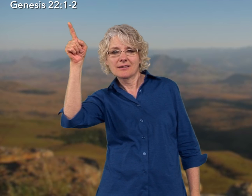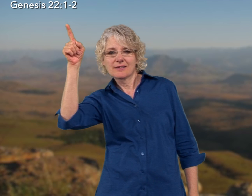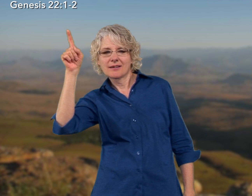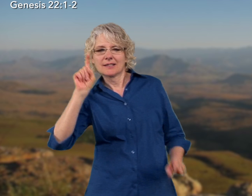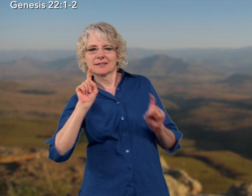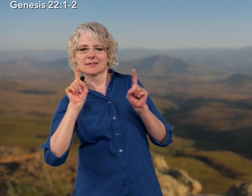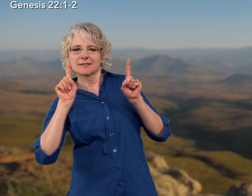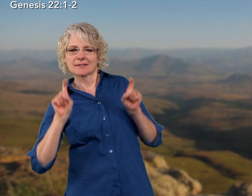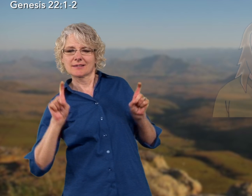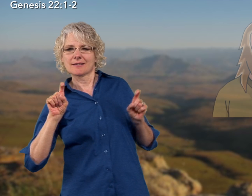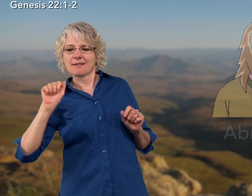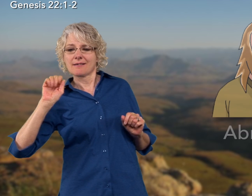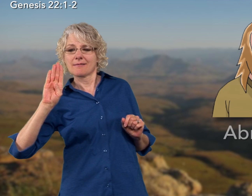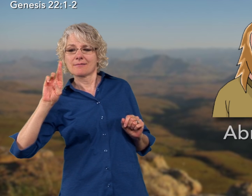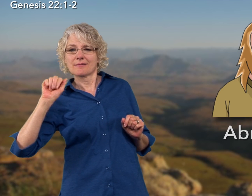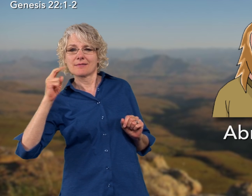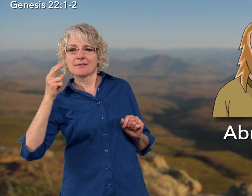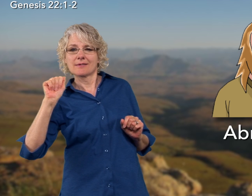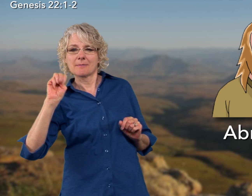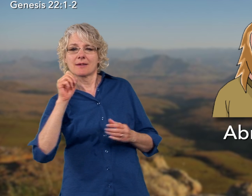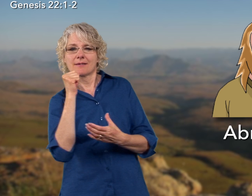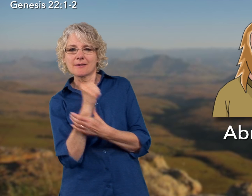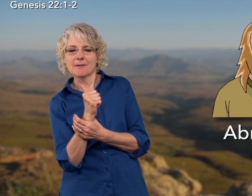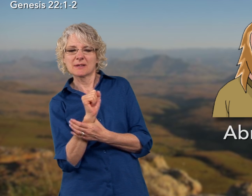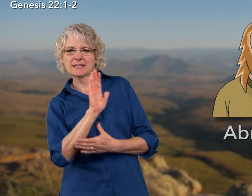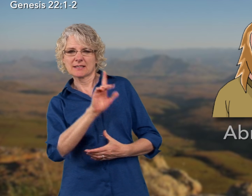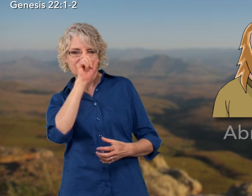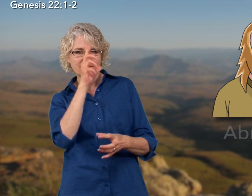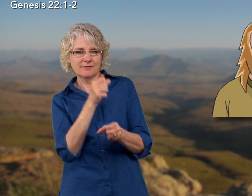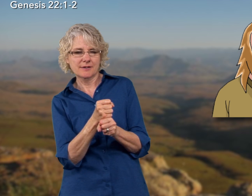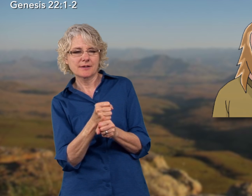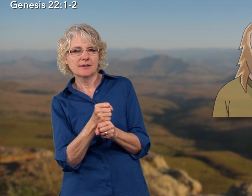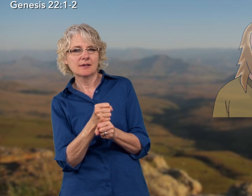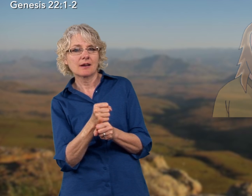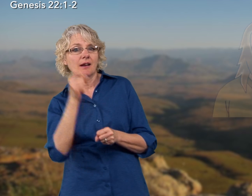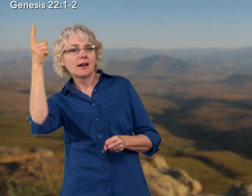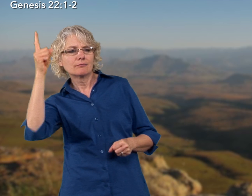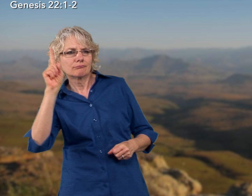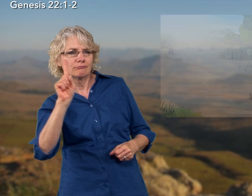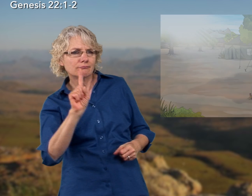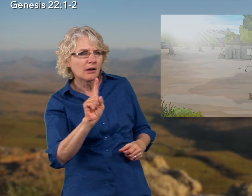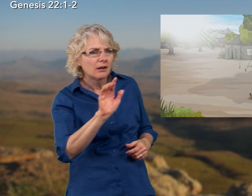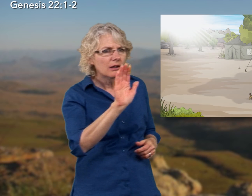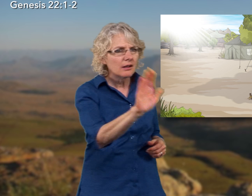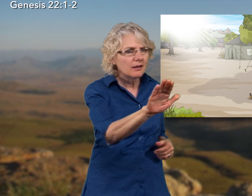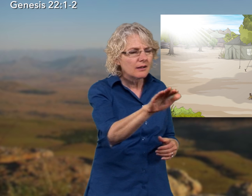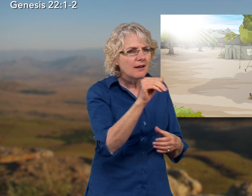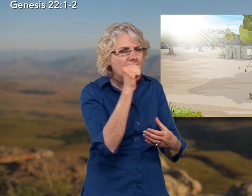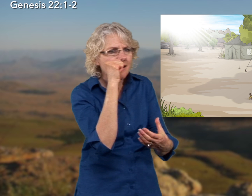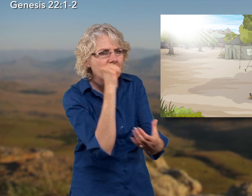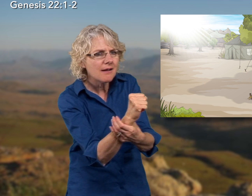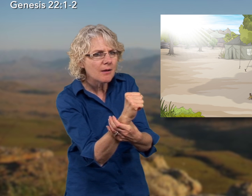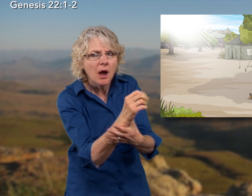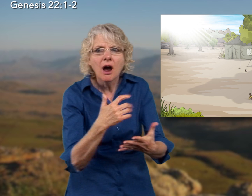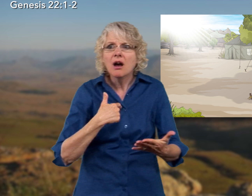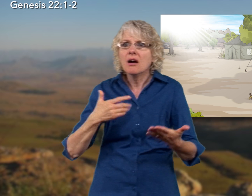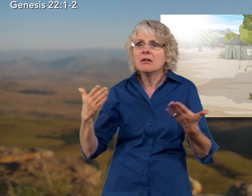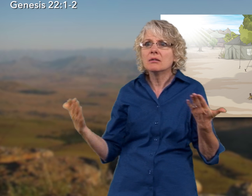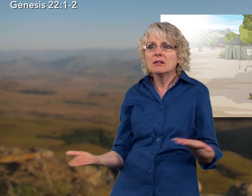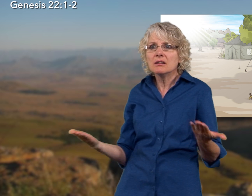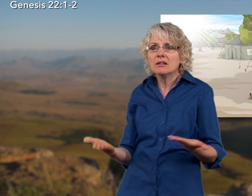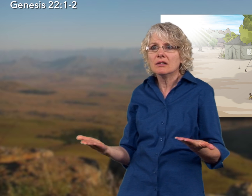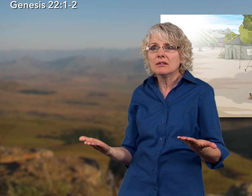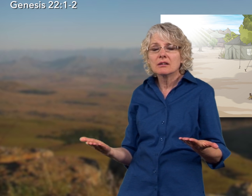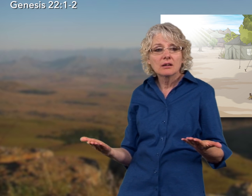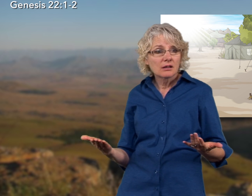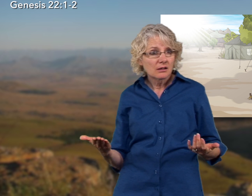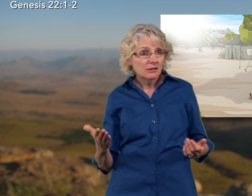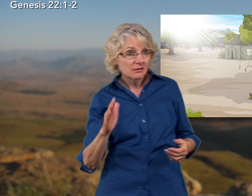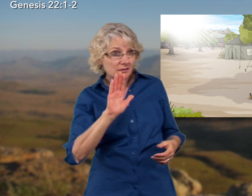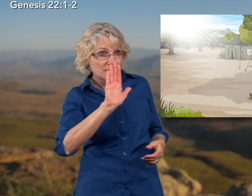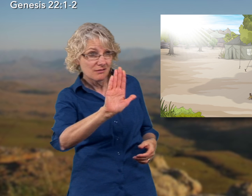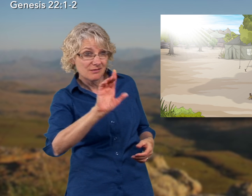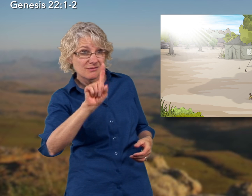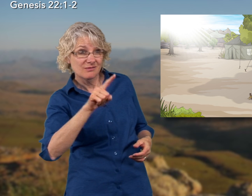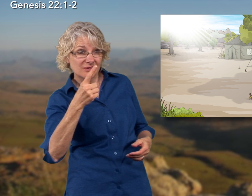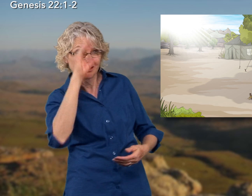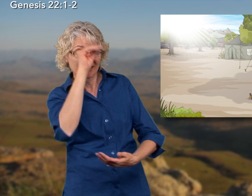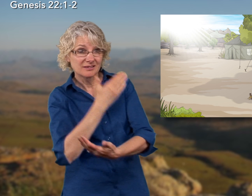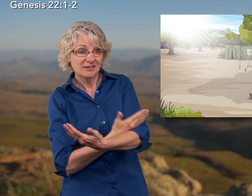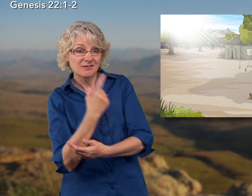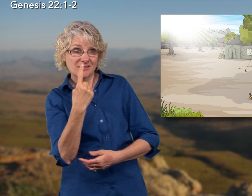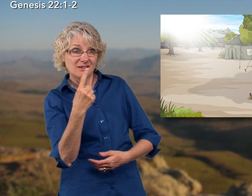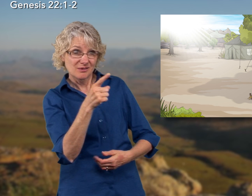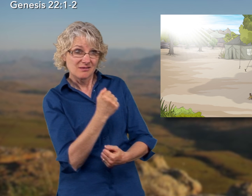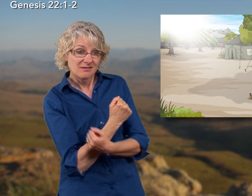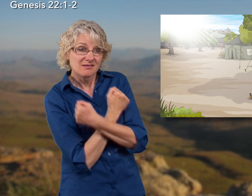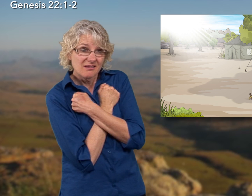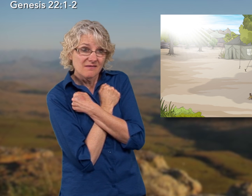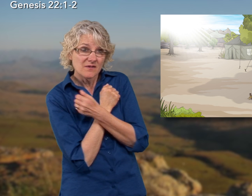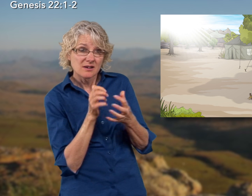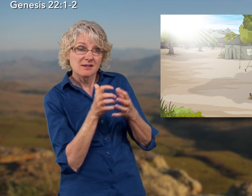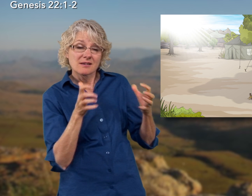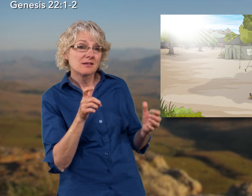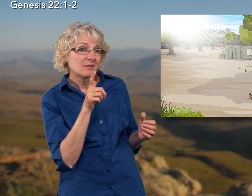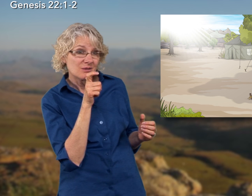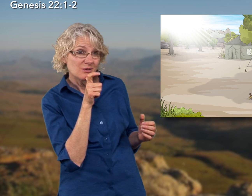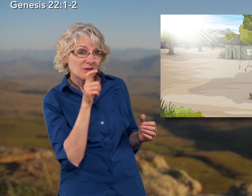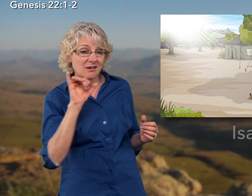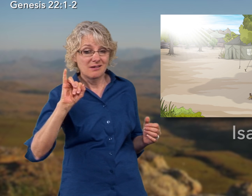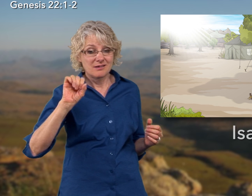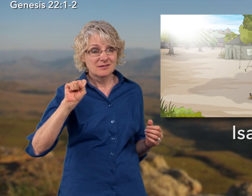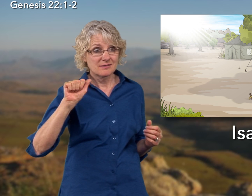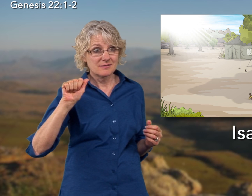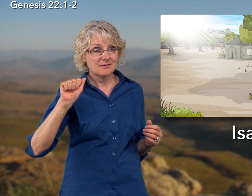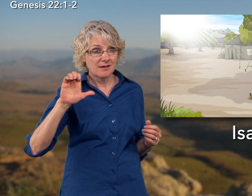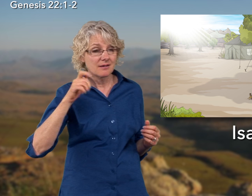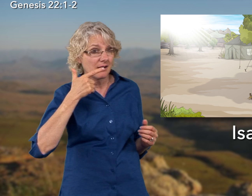Some time later God tested Abraham and said to him, “Abraham!” “Here I am,” he answered.